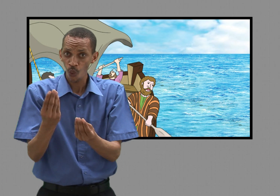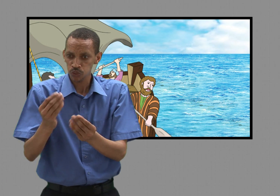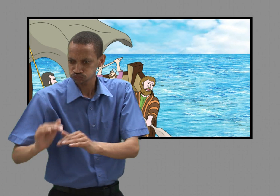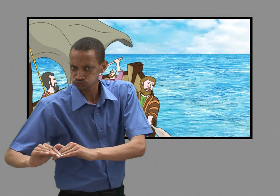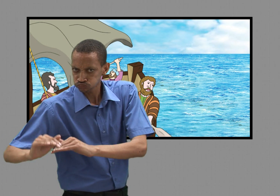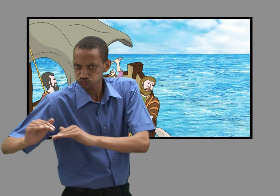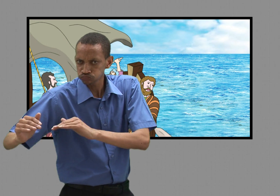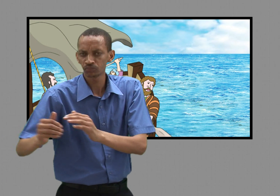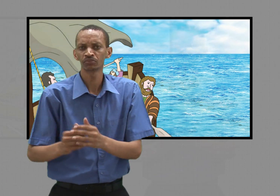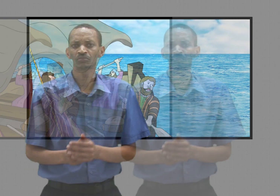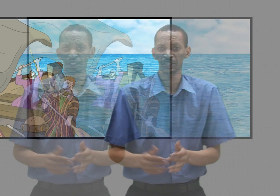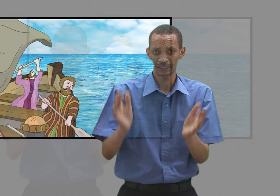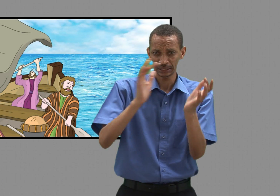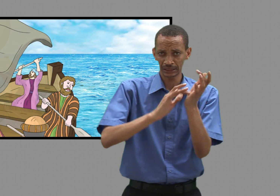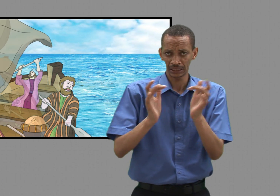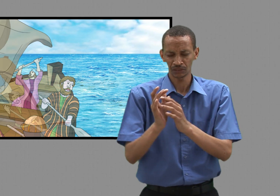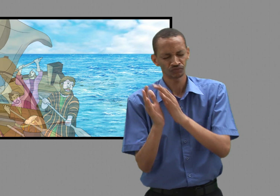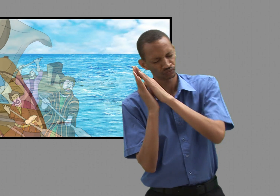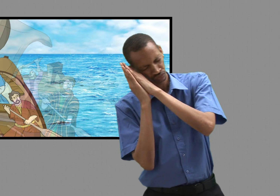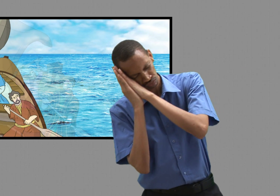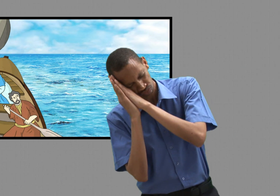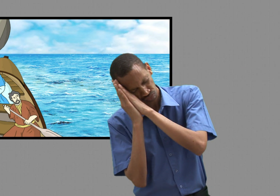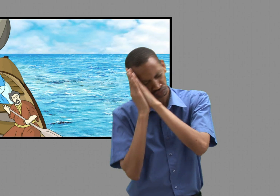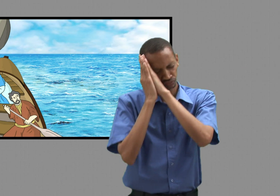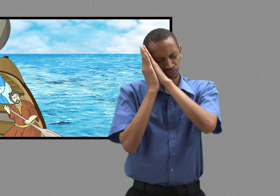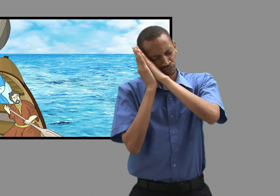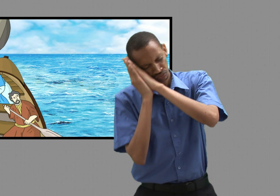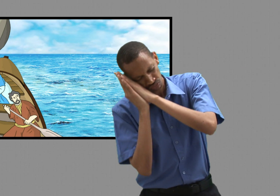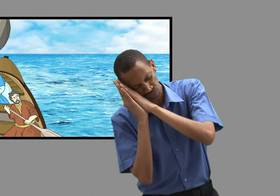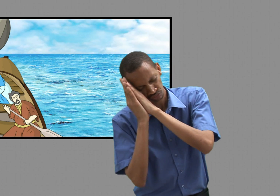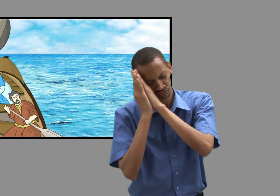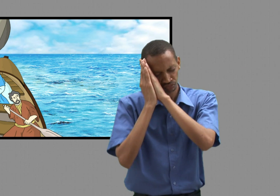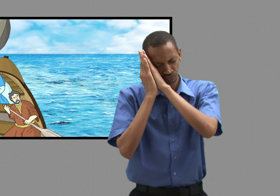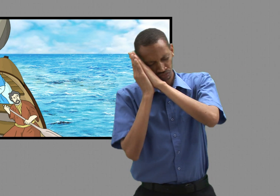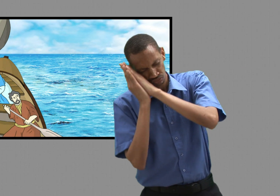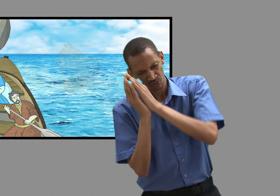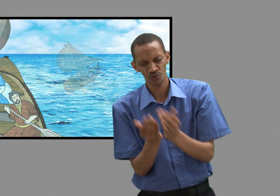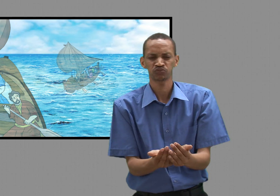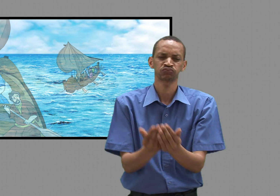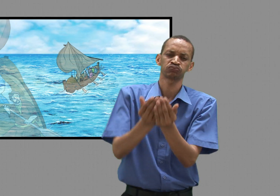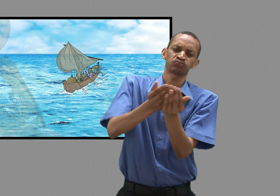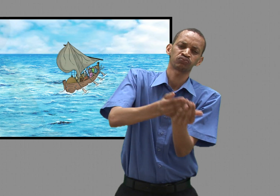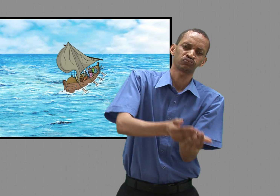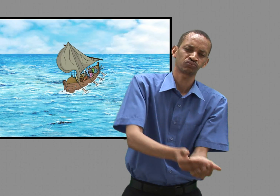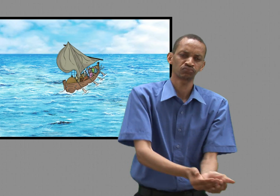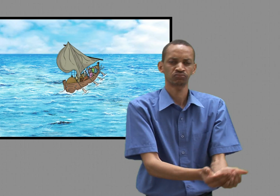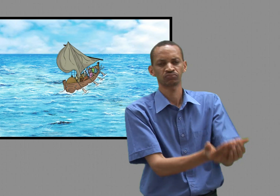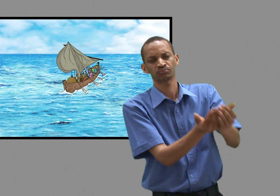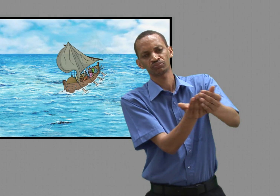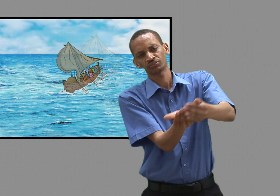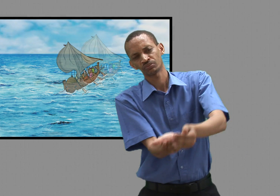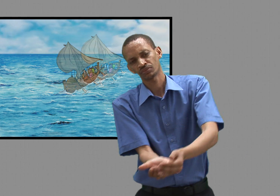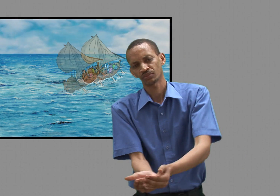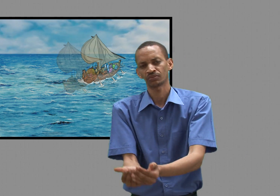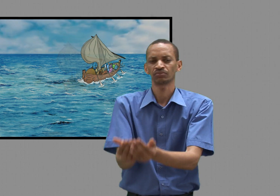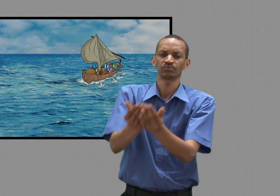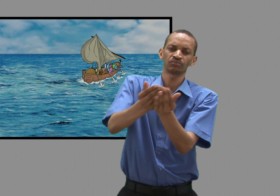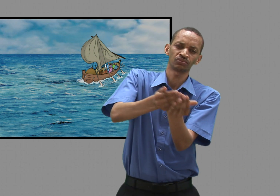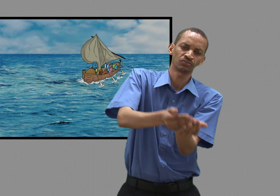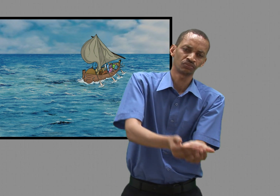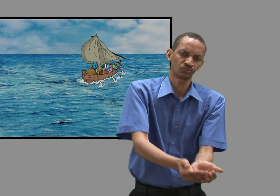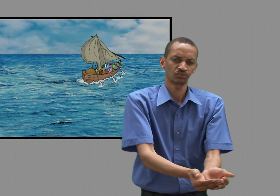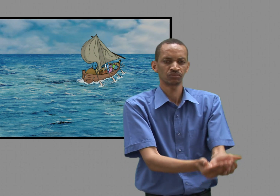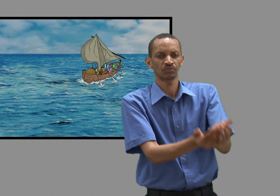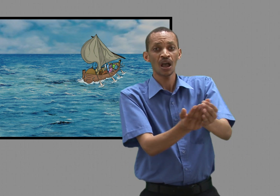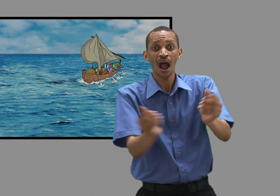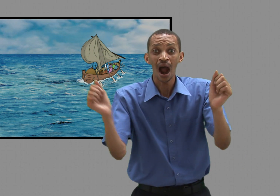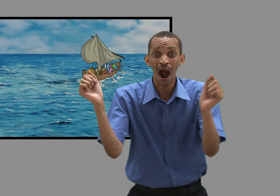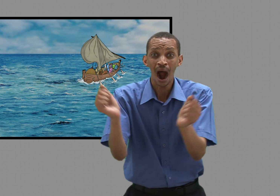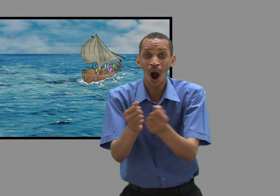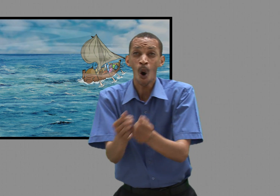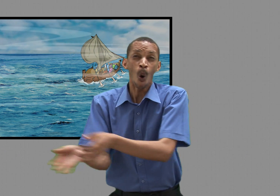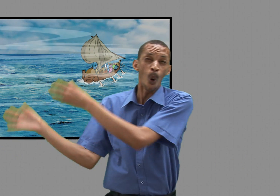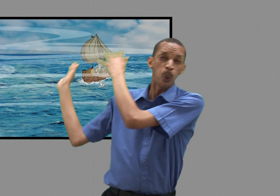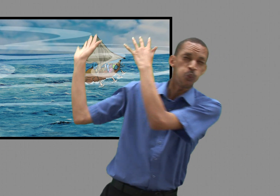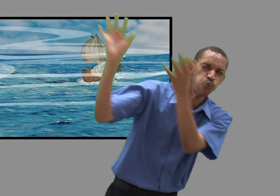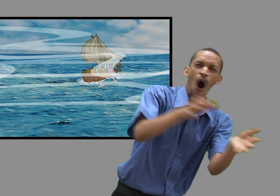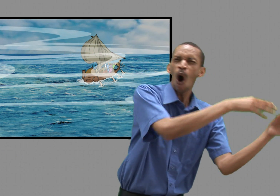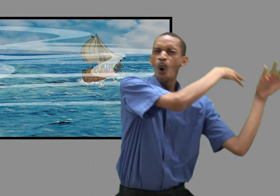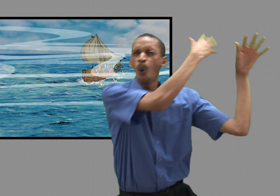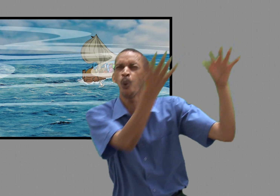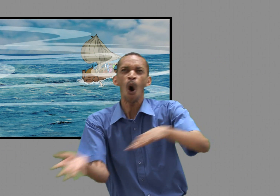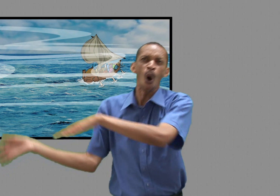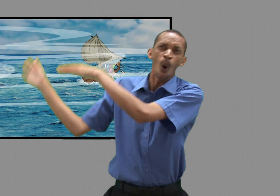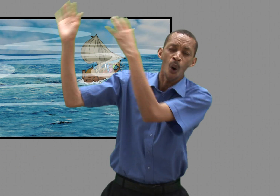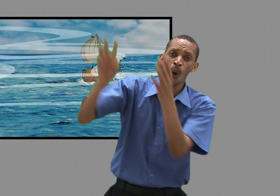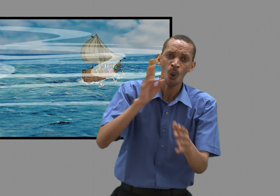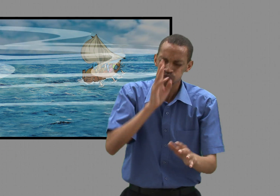And there were other boats with Him.